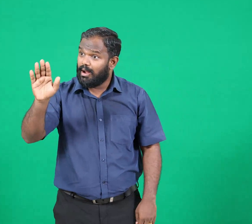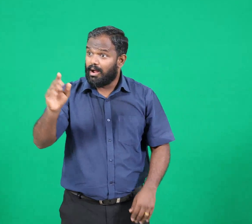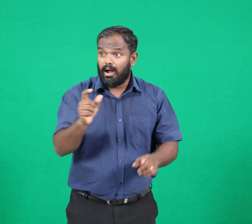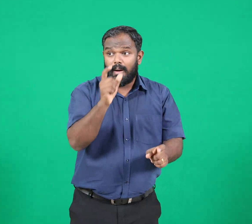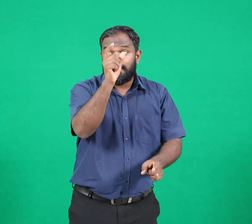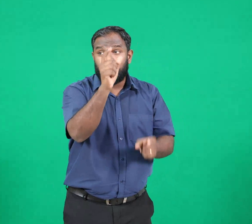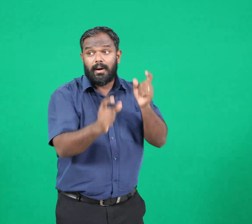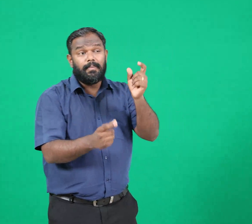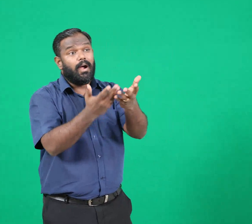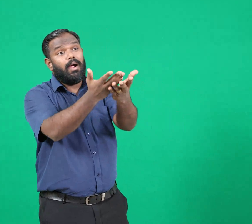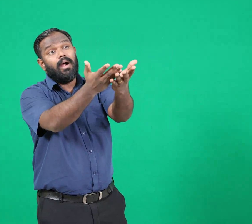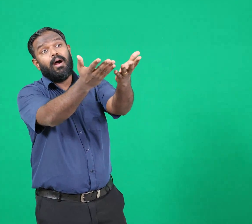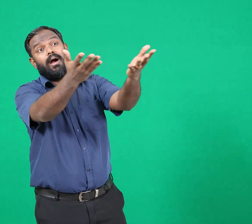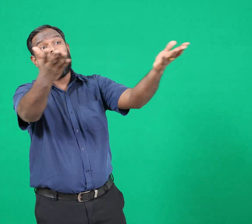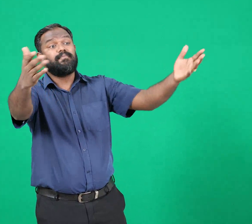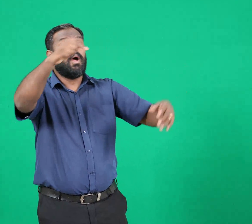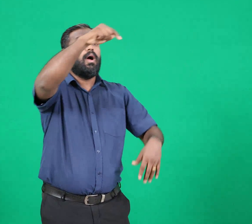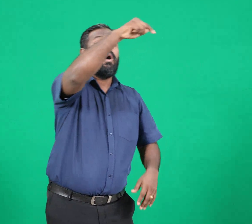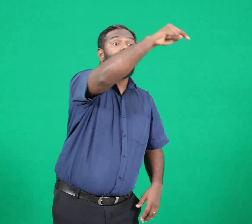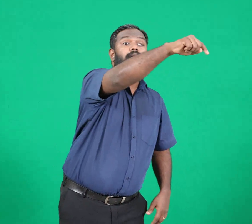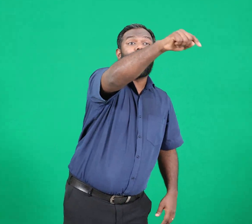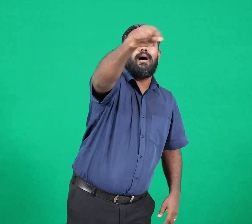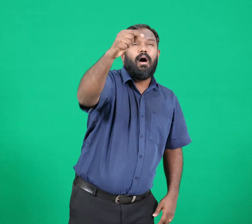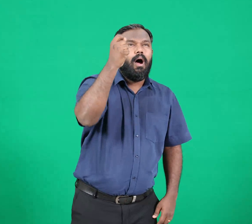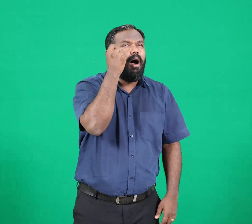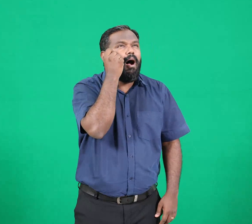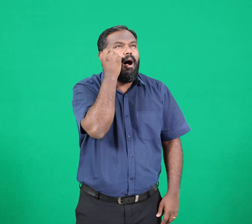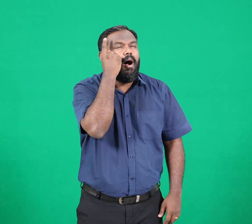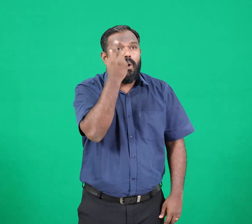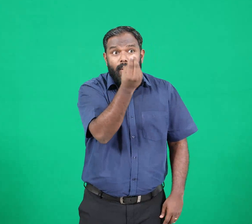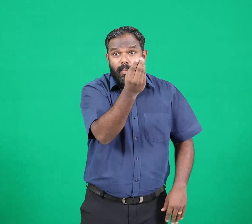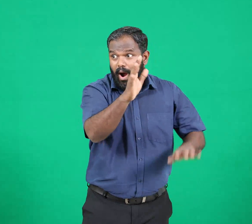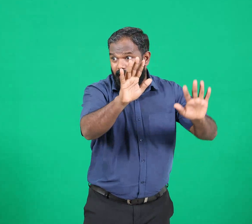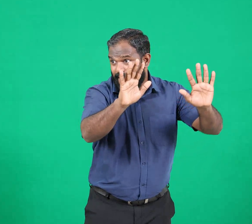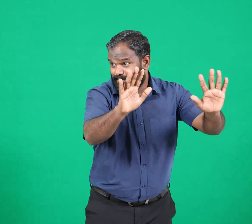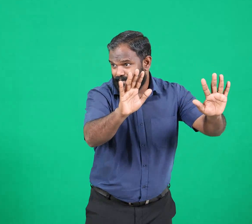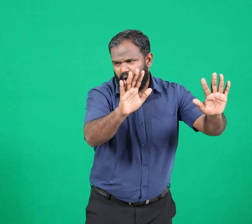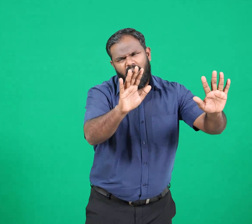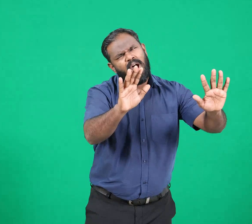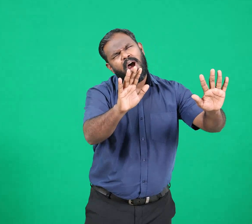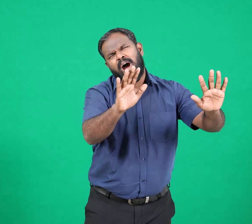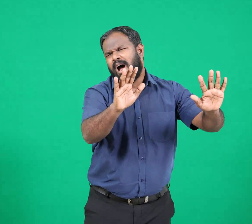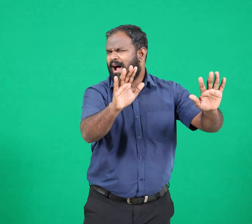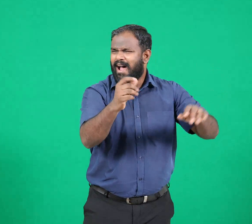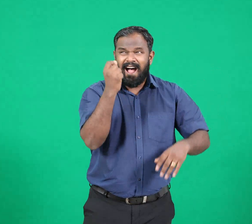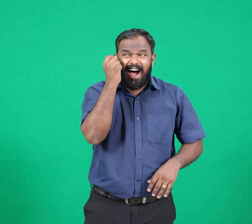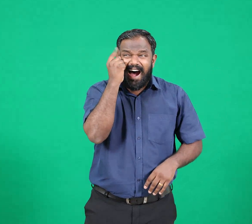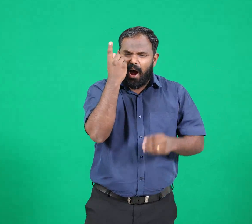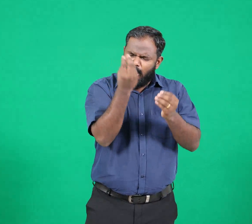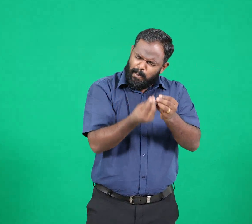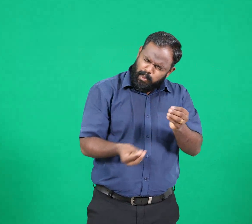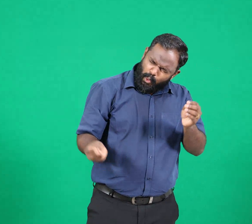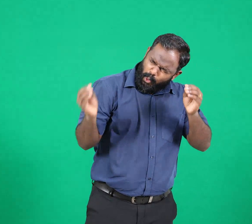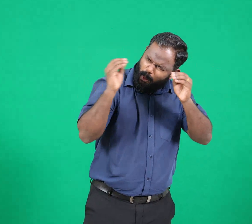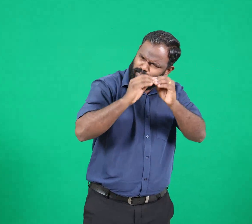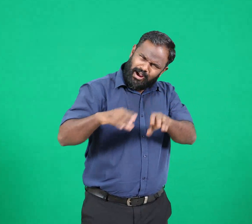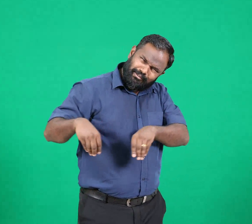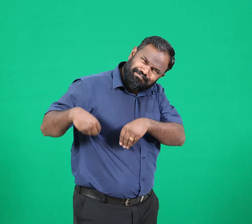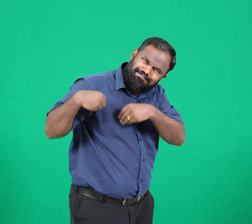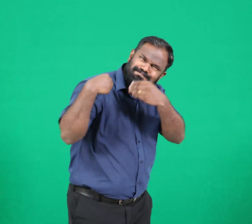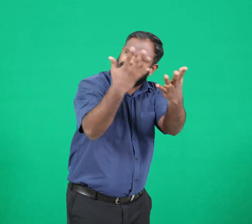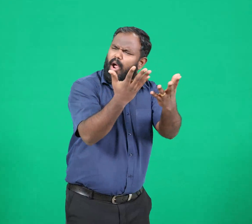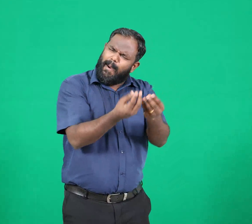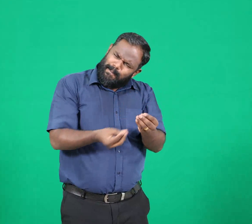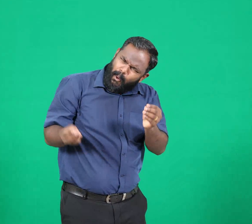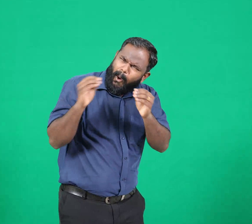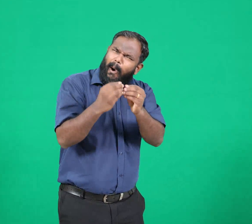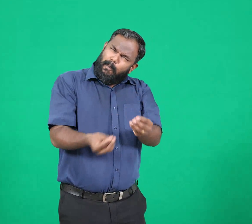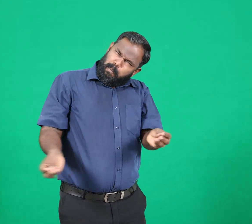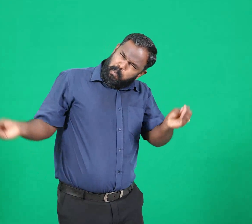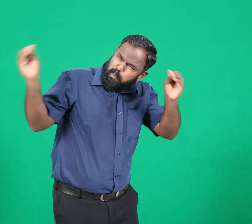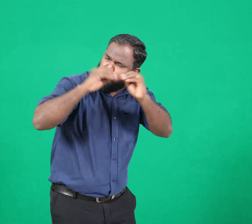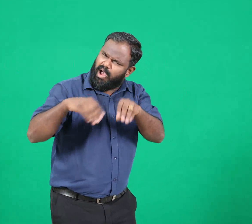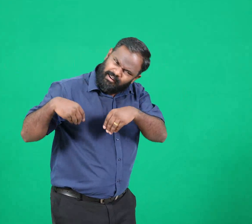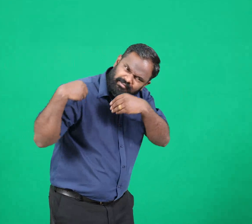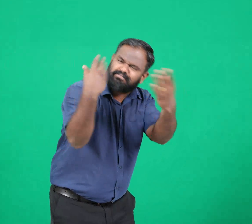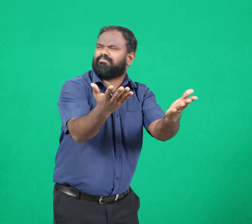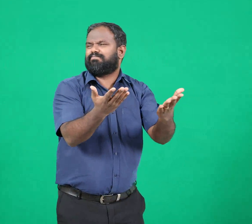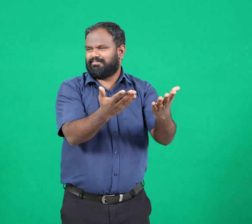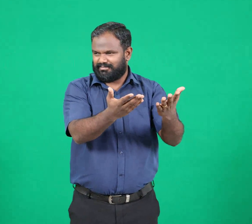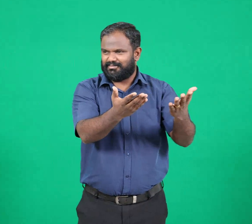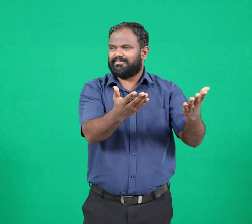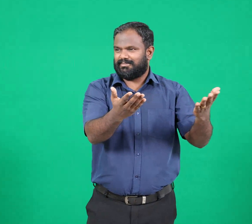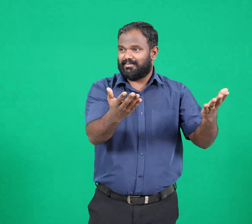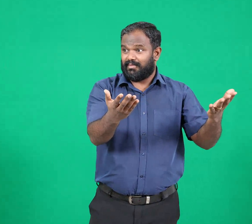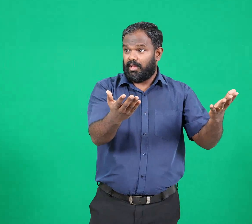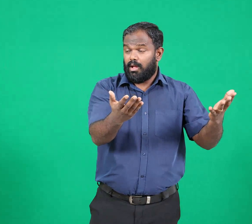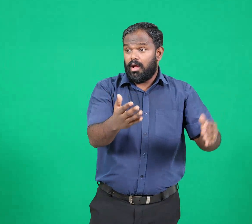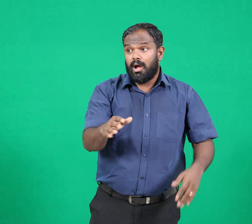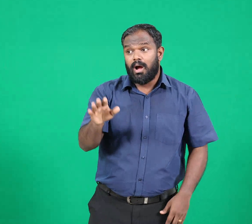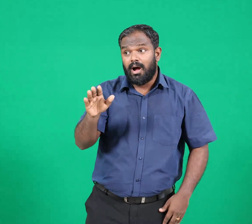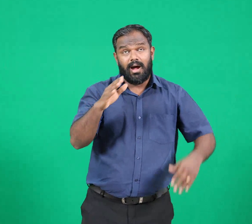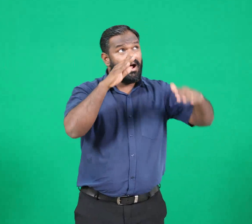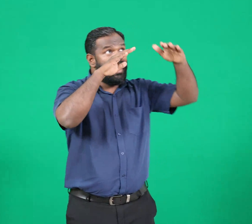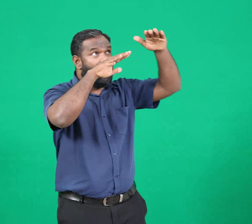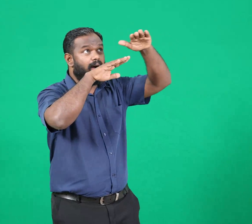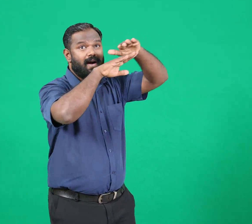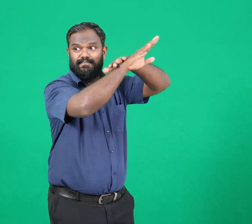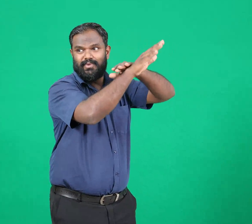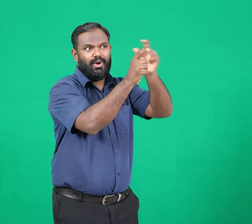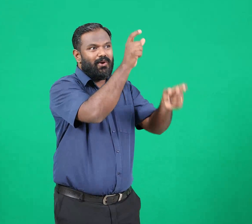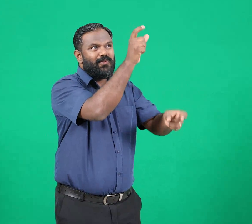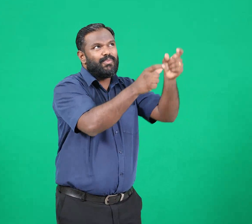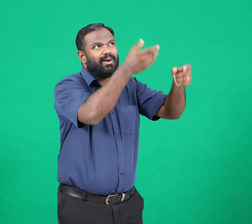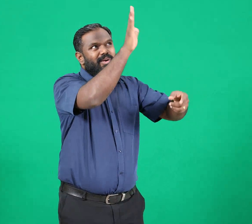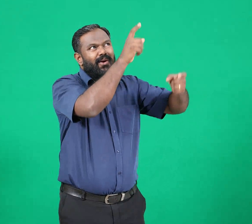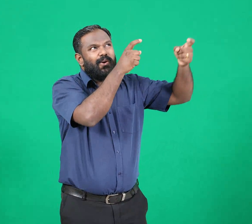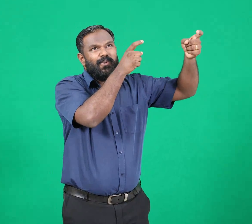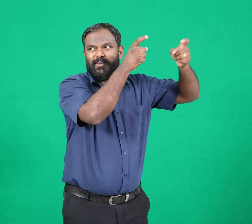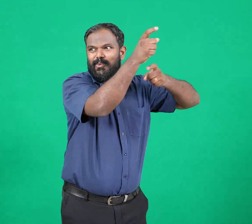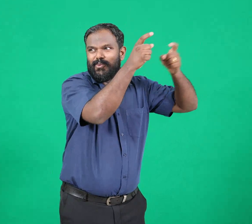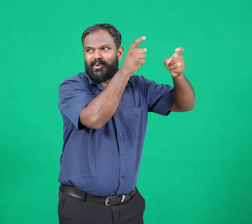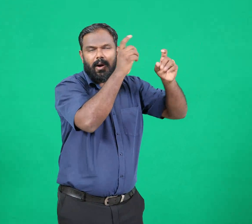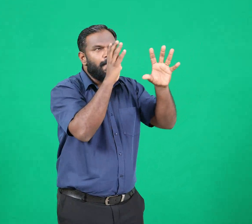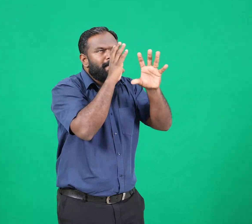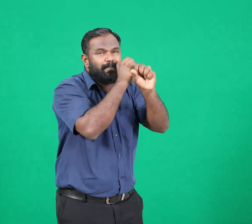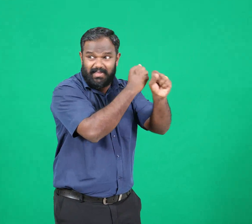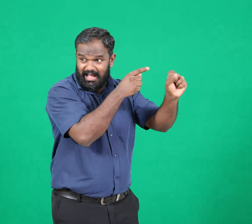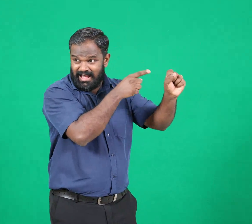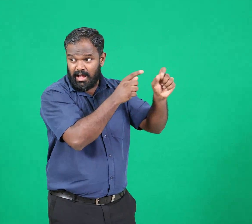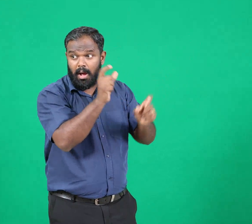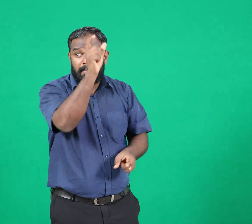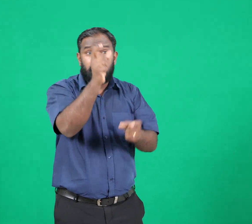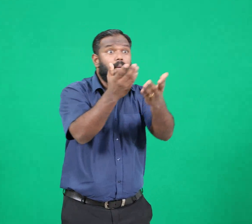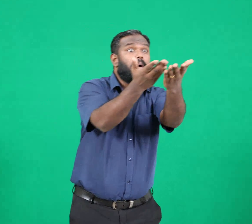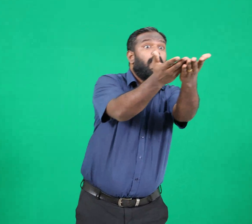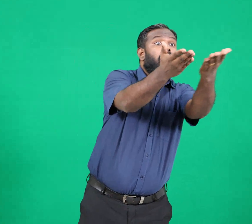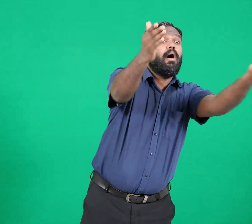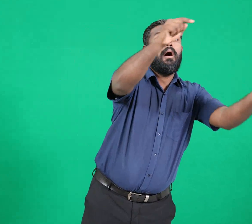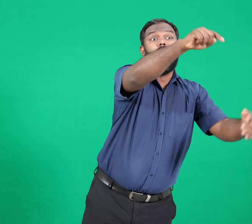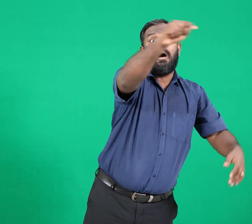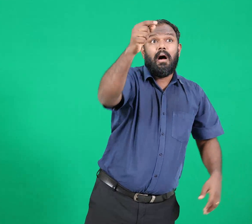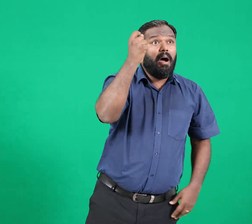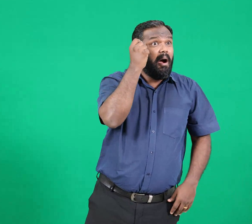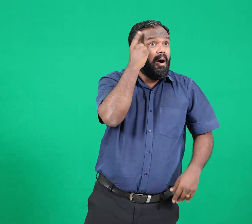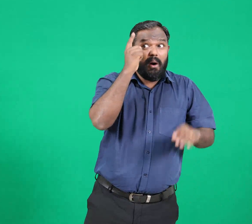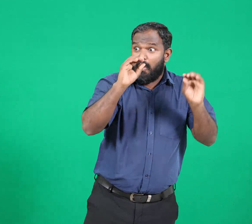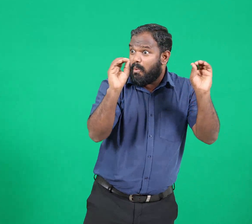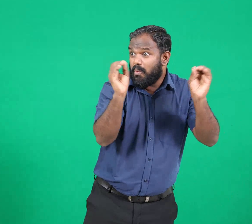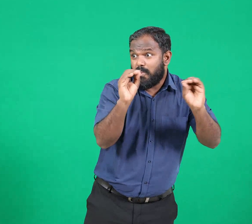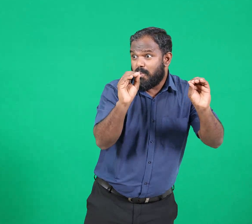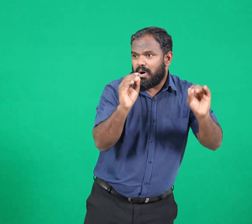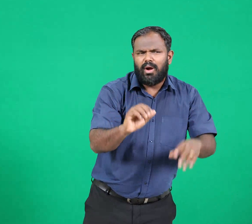Whoever has will be given more, and he will have an abundance.